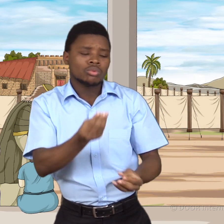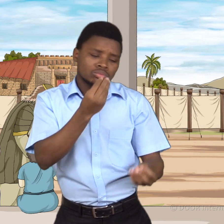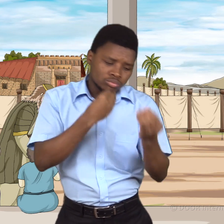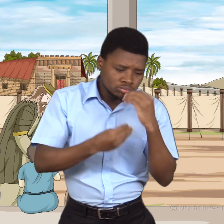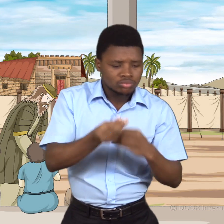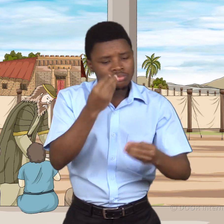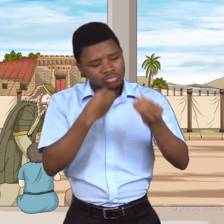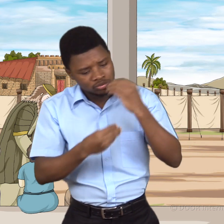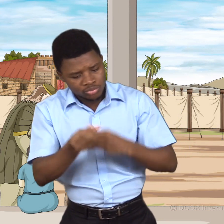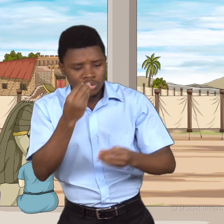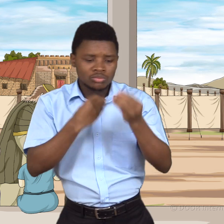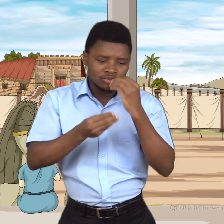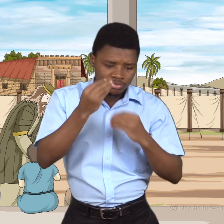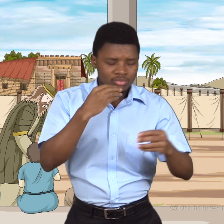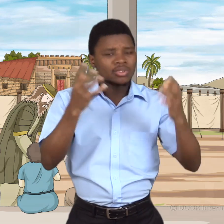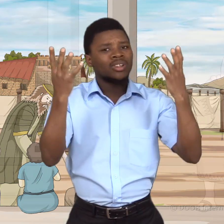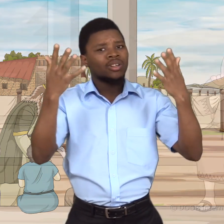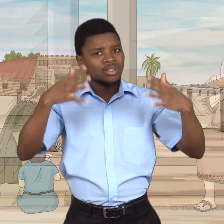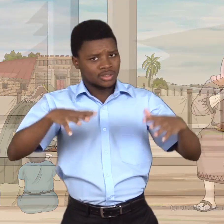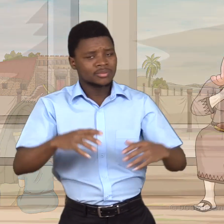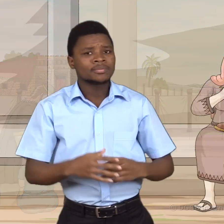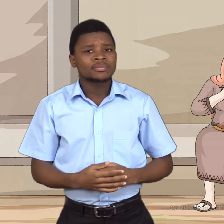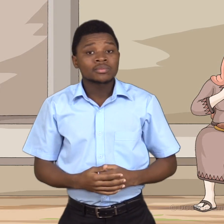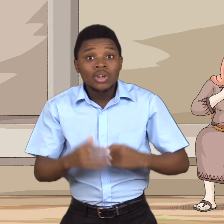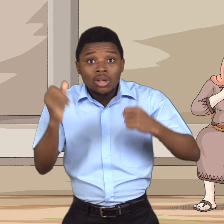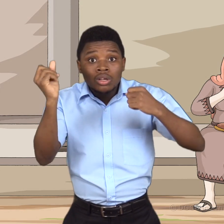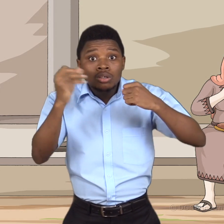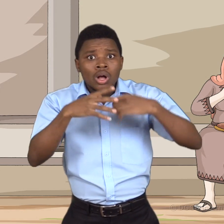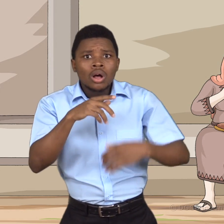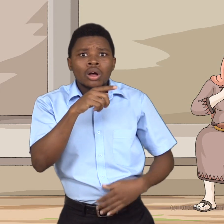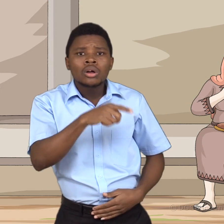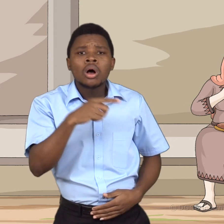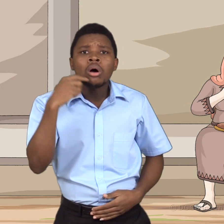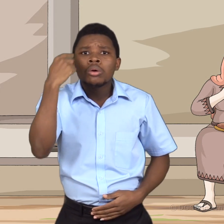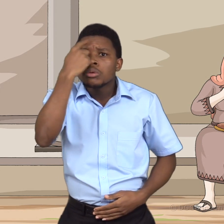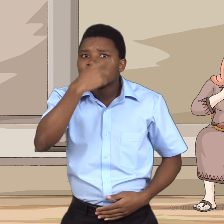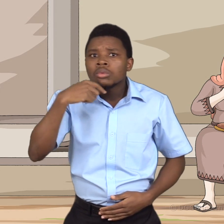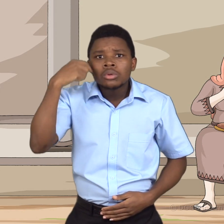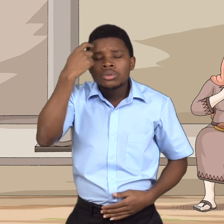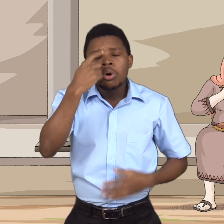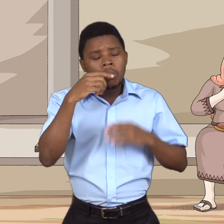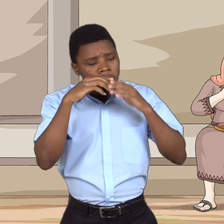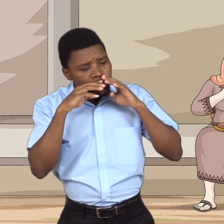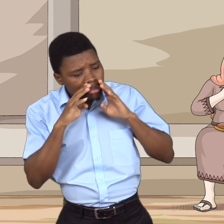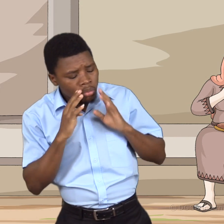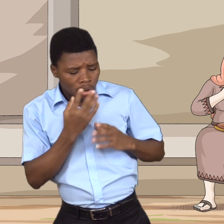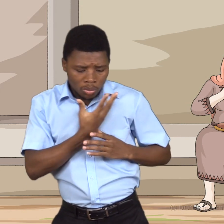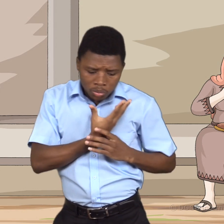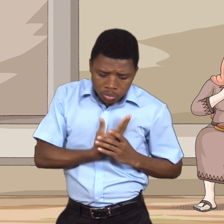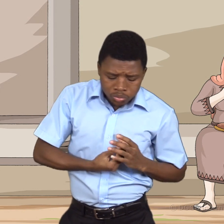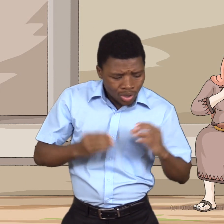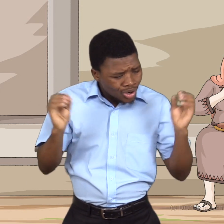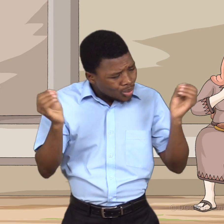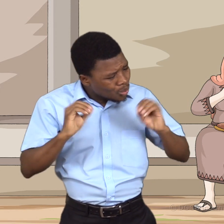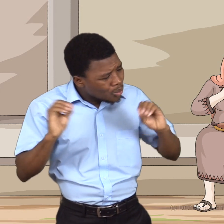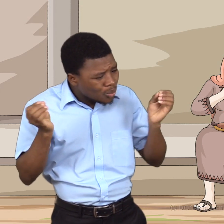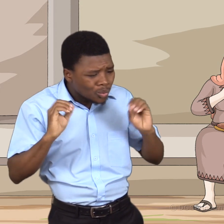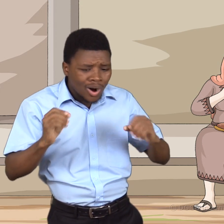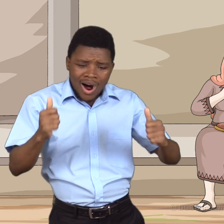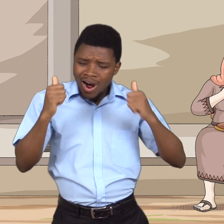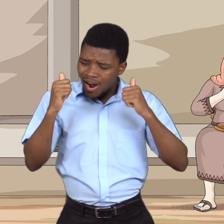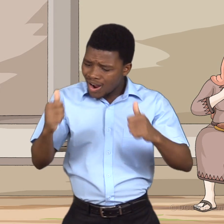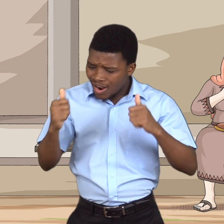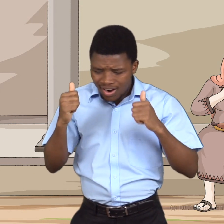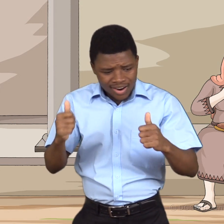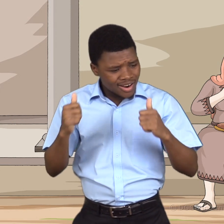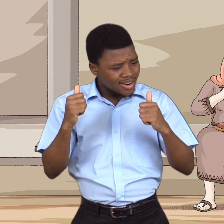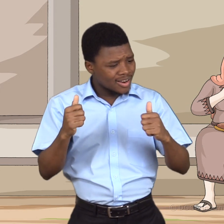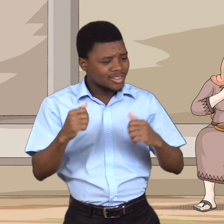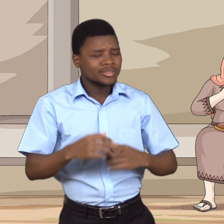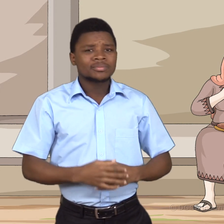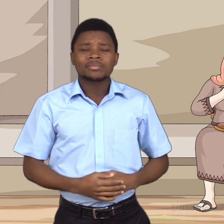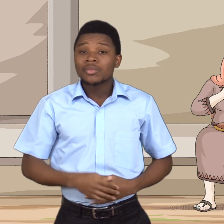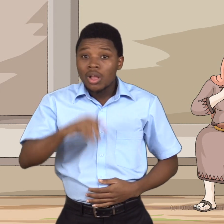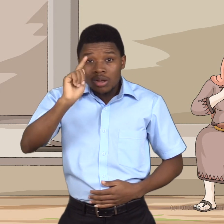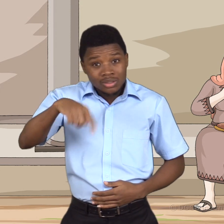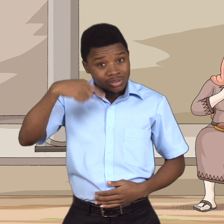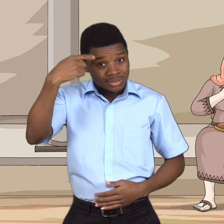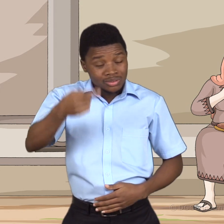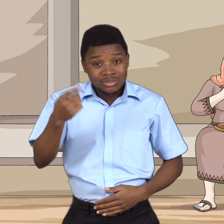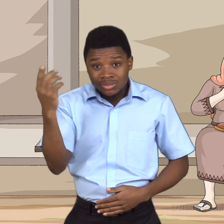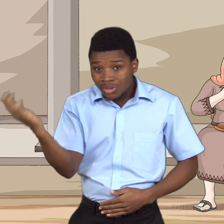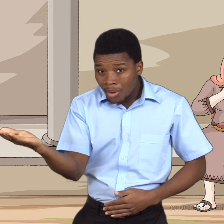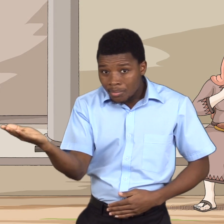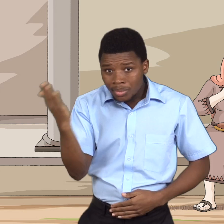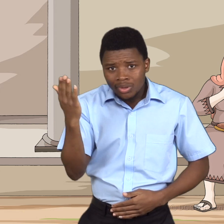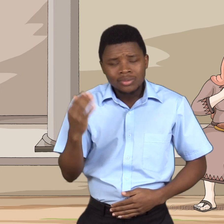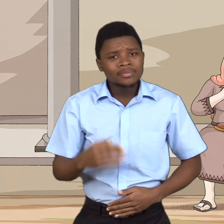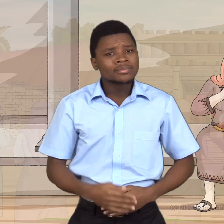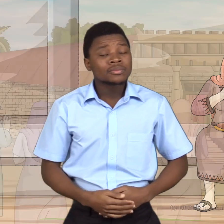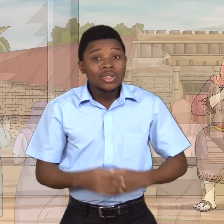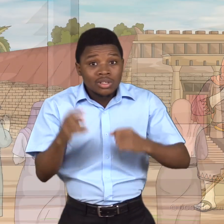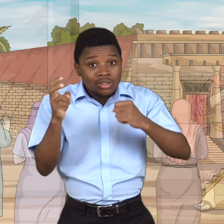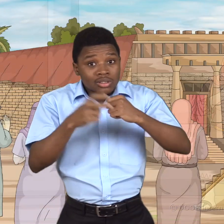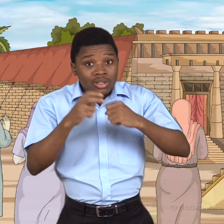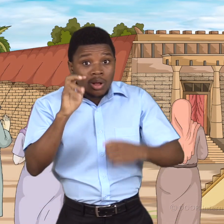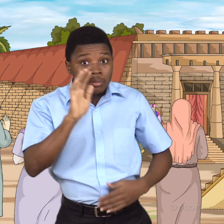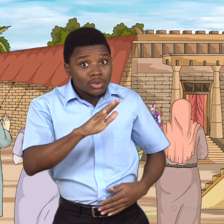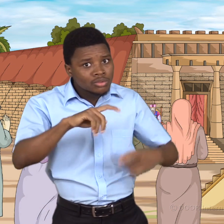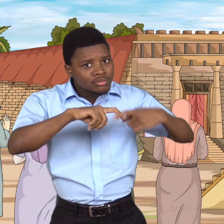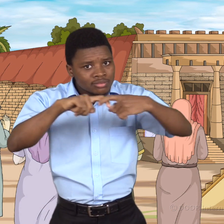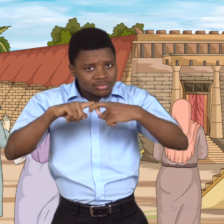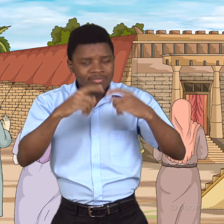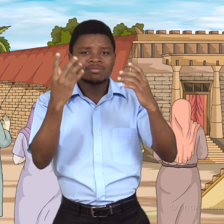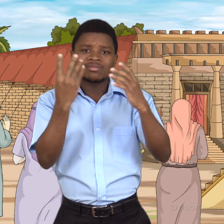Then she went on her way, and she began eating again, and her face was no longer downcast.